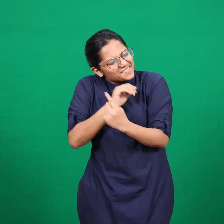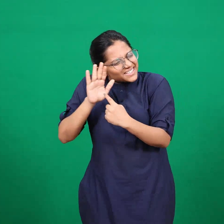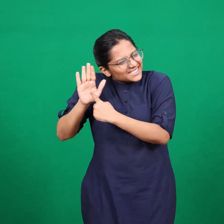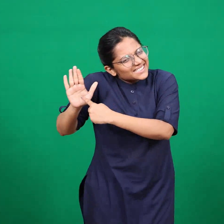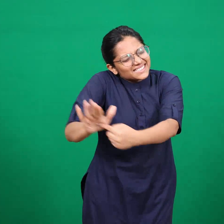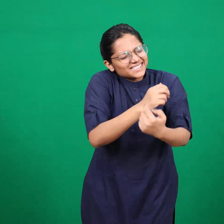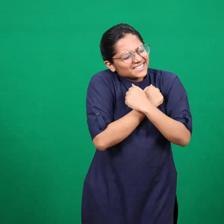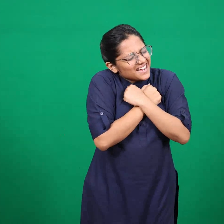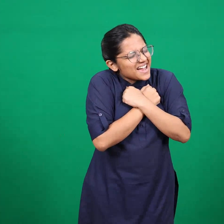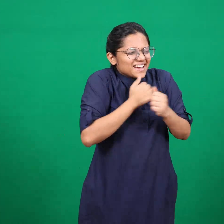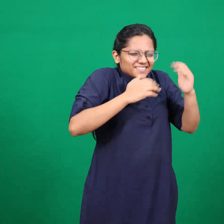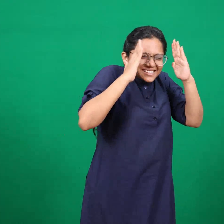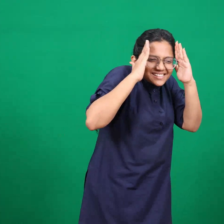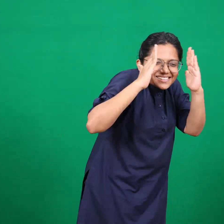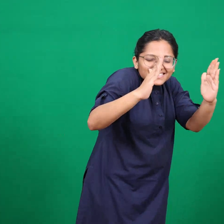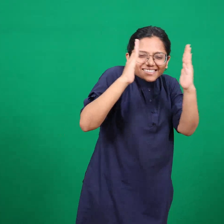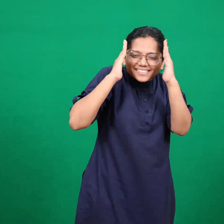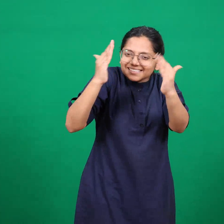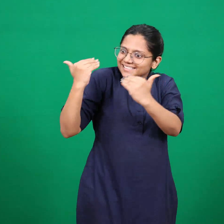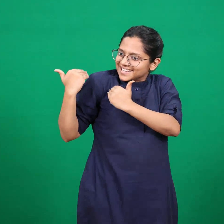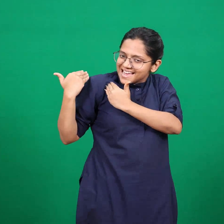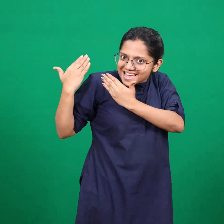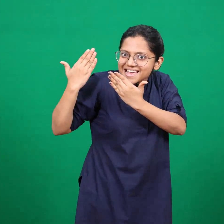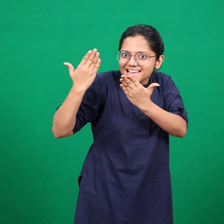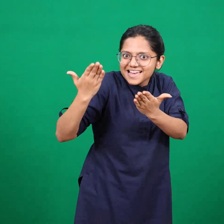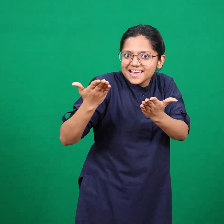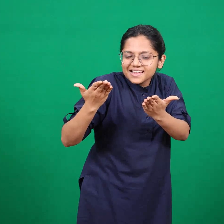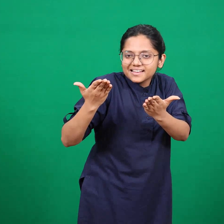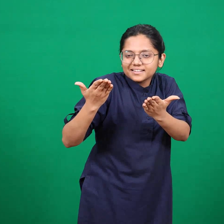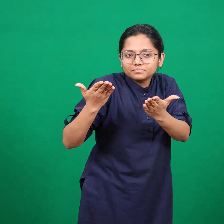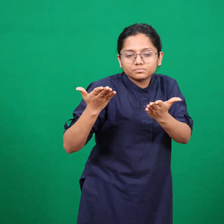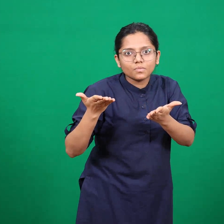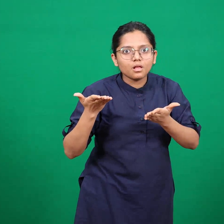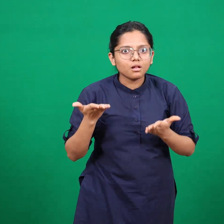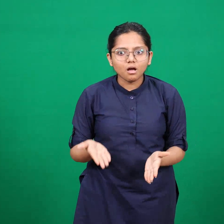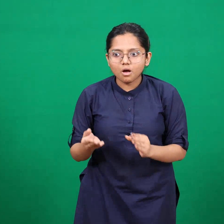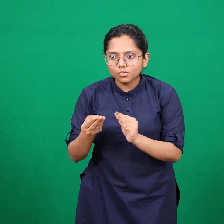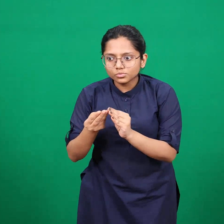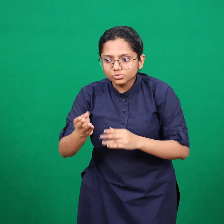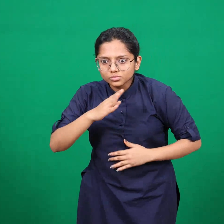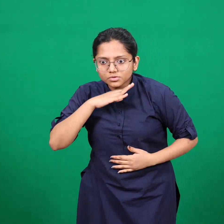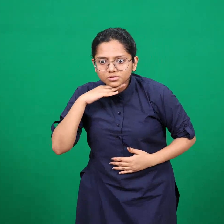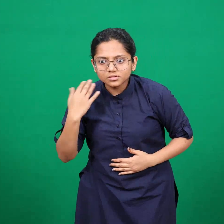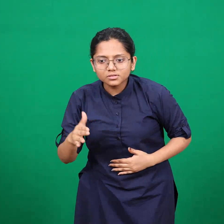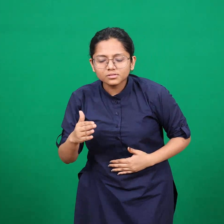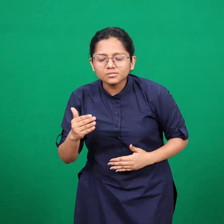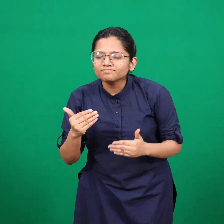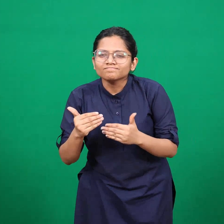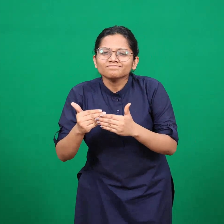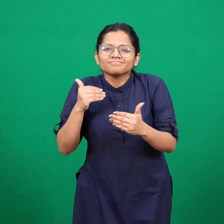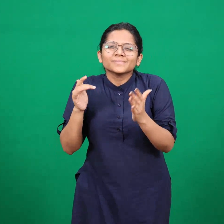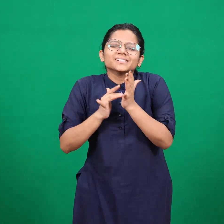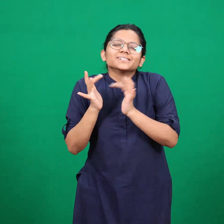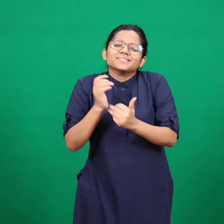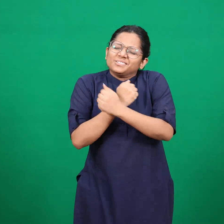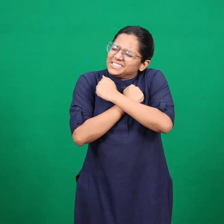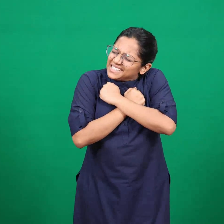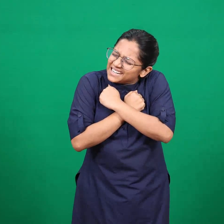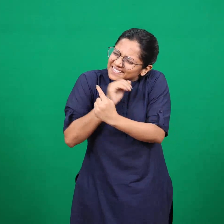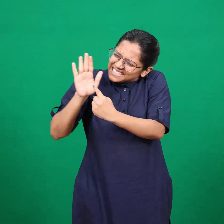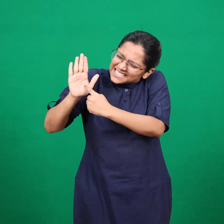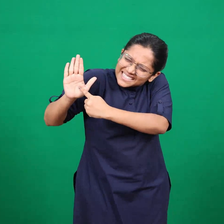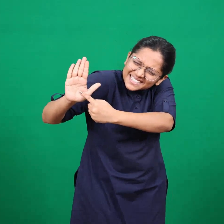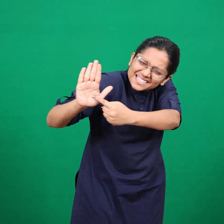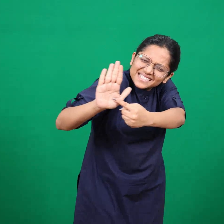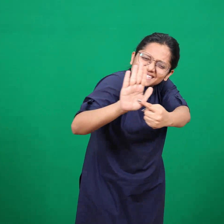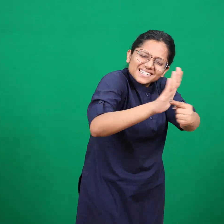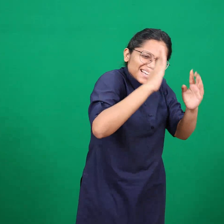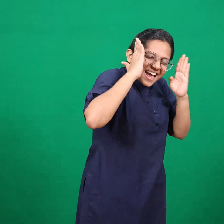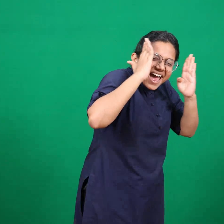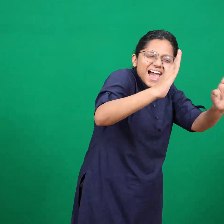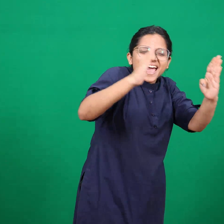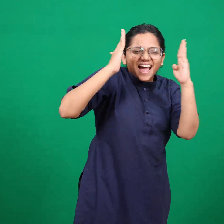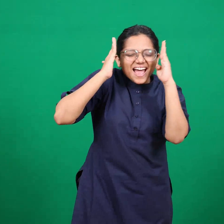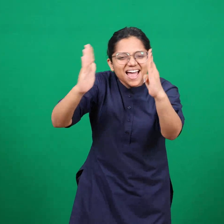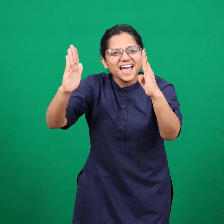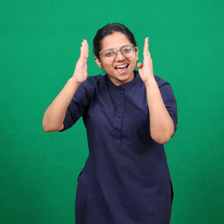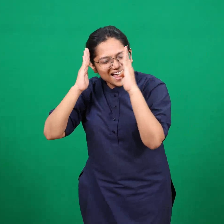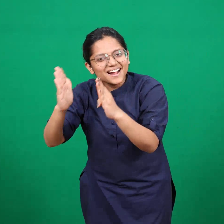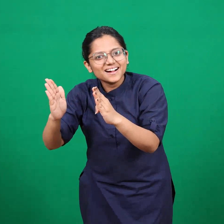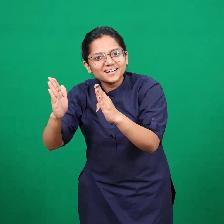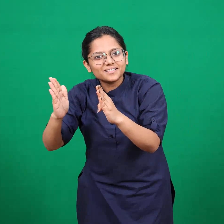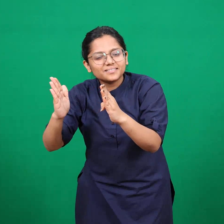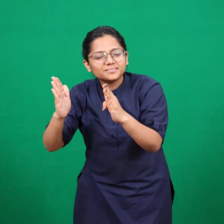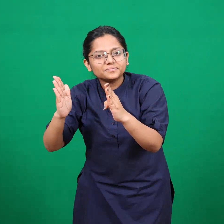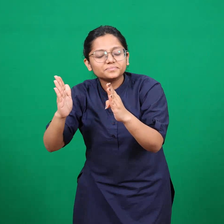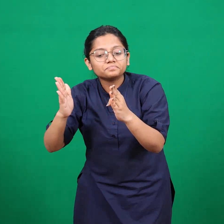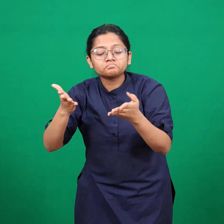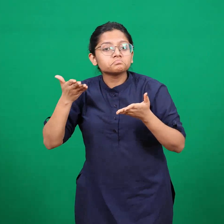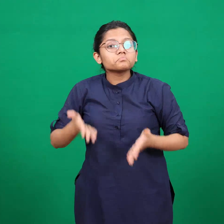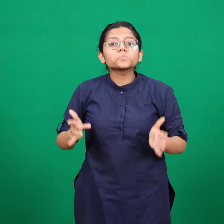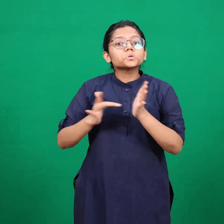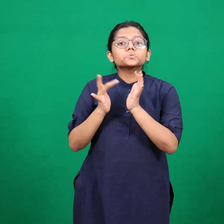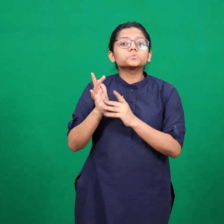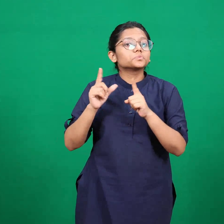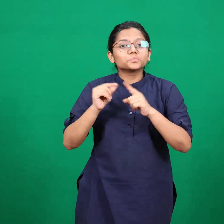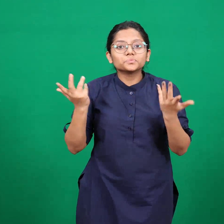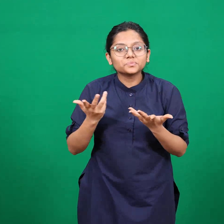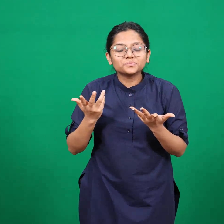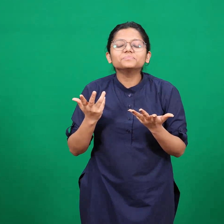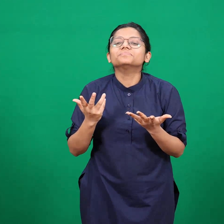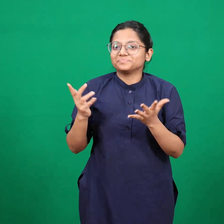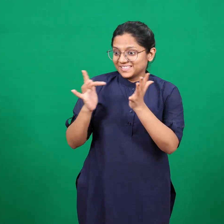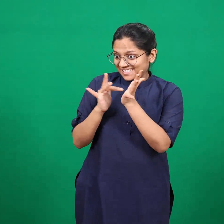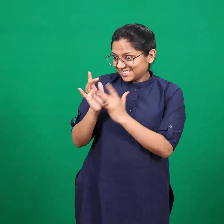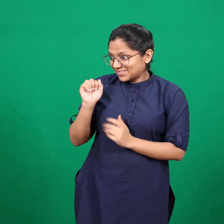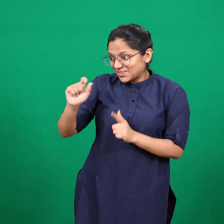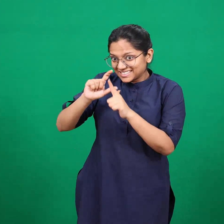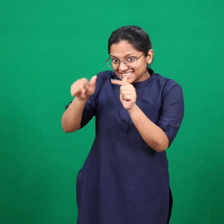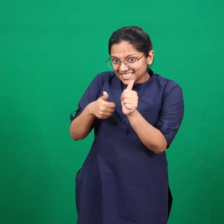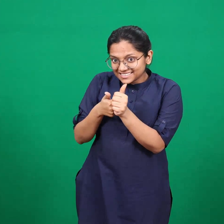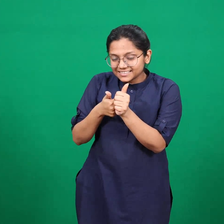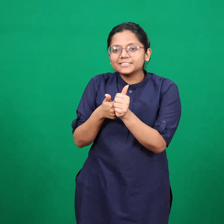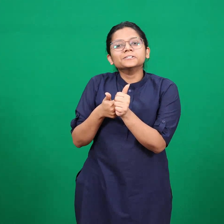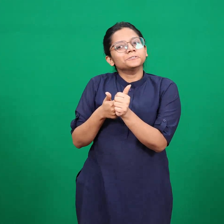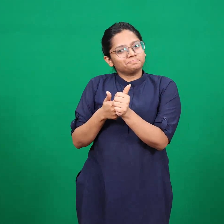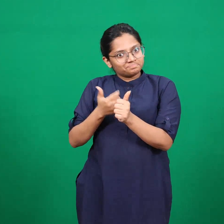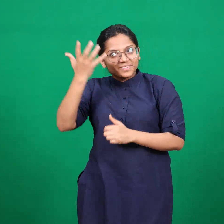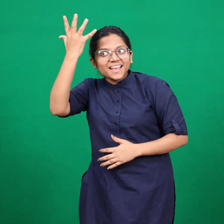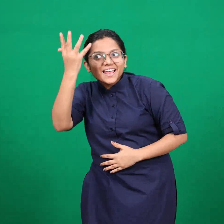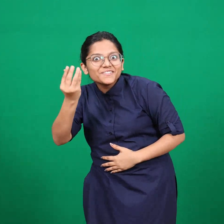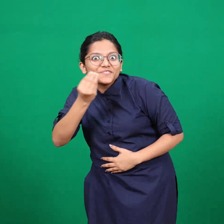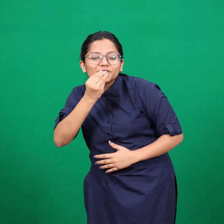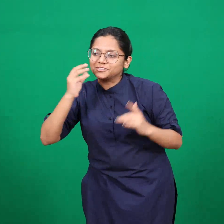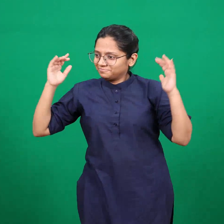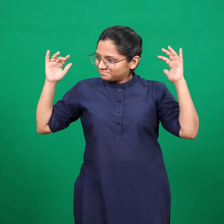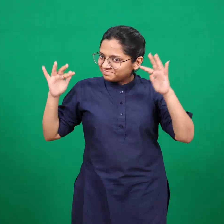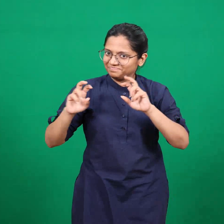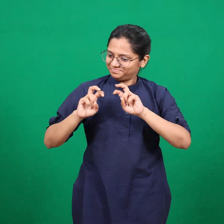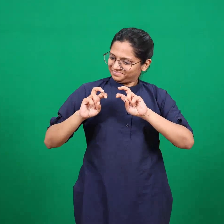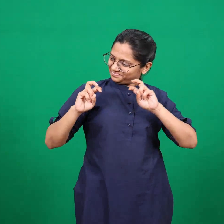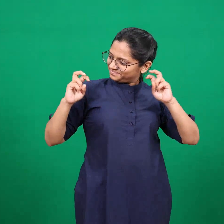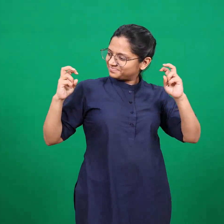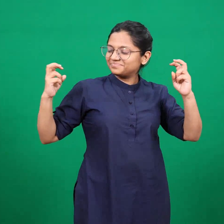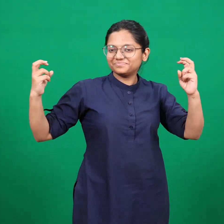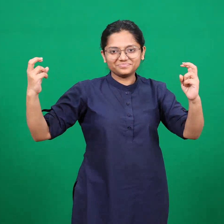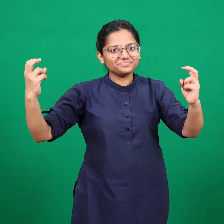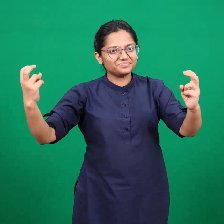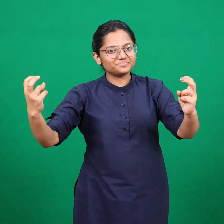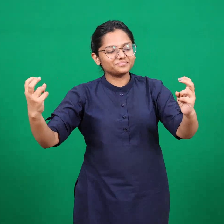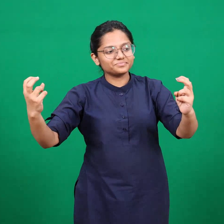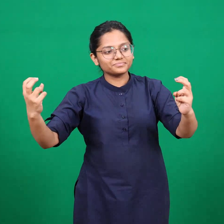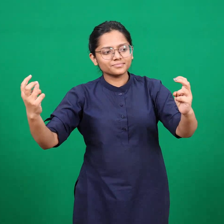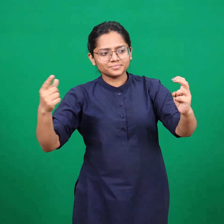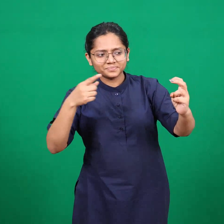Having loved His own who were in the world, He loved them to the very end.